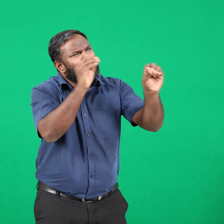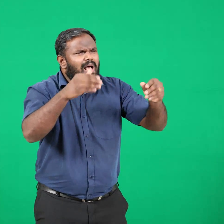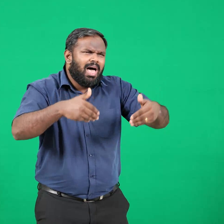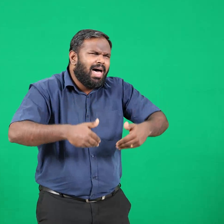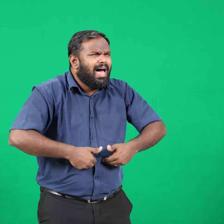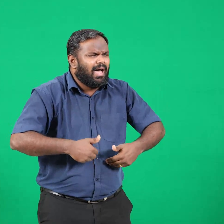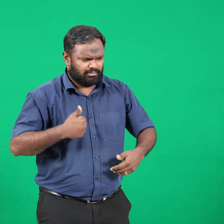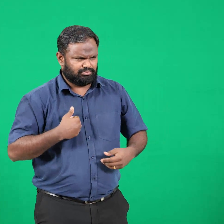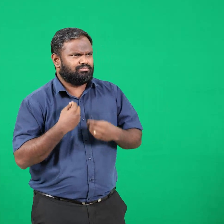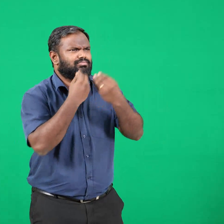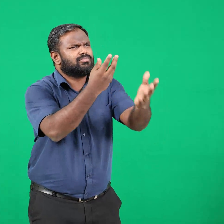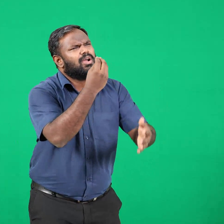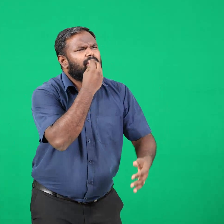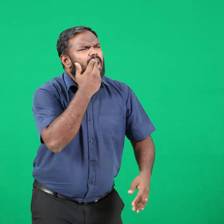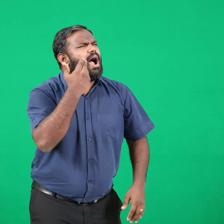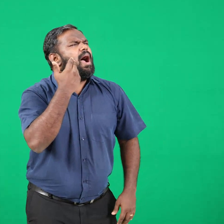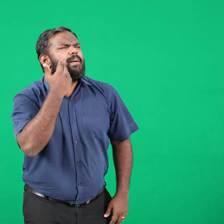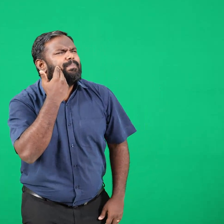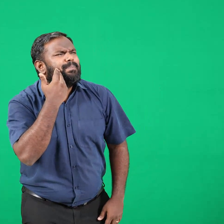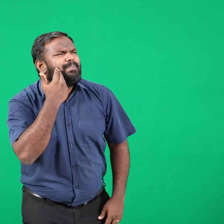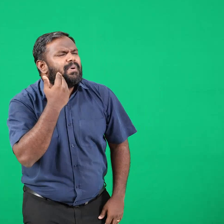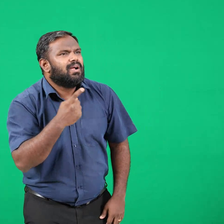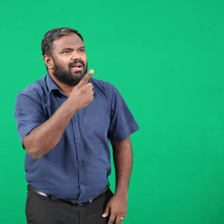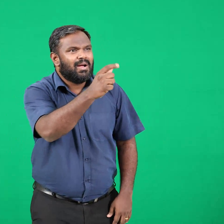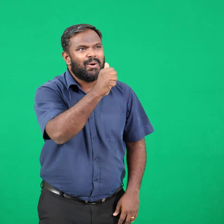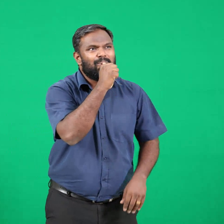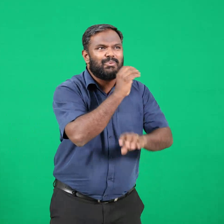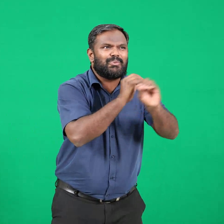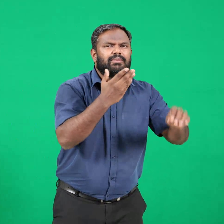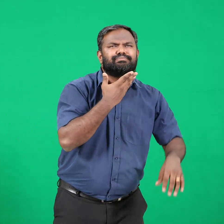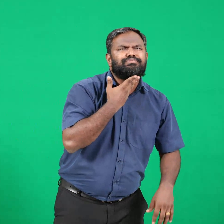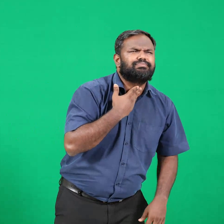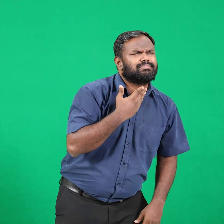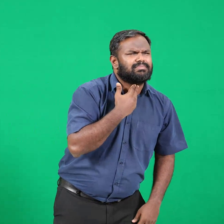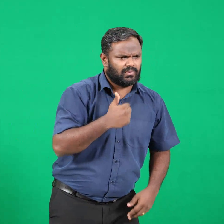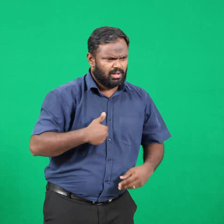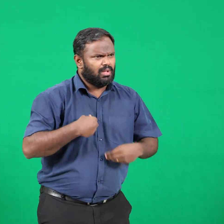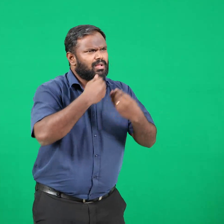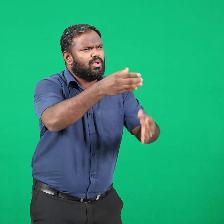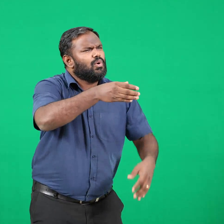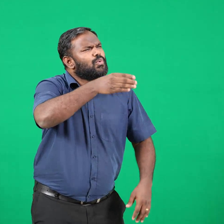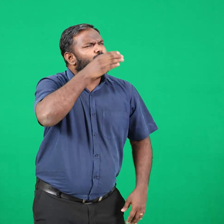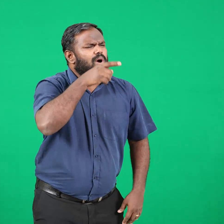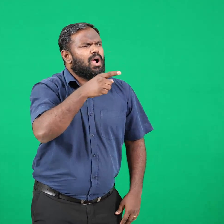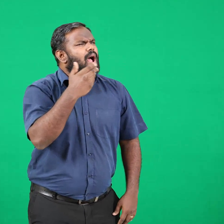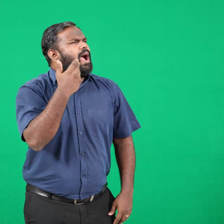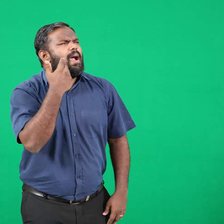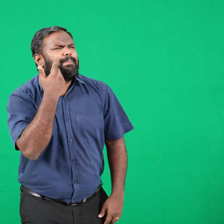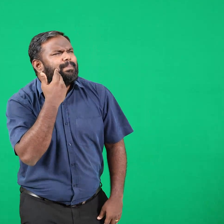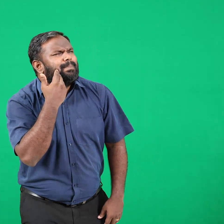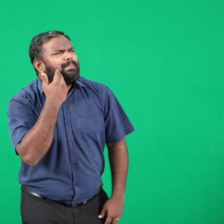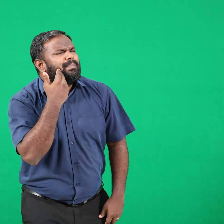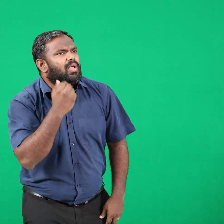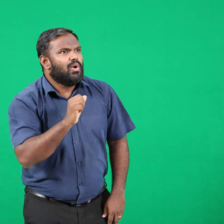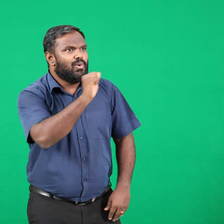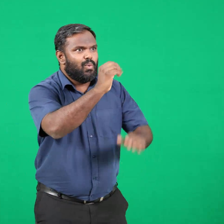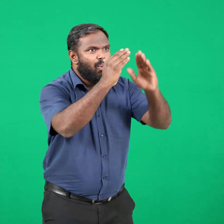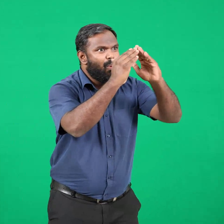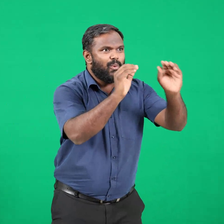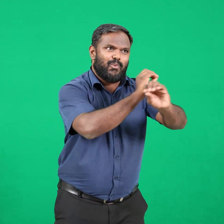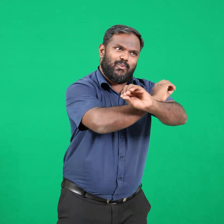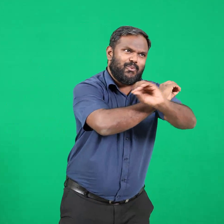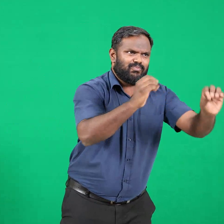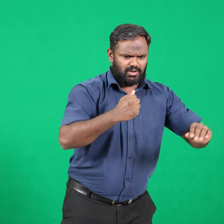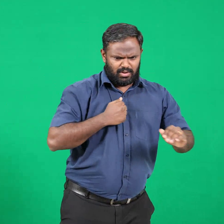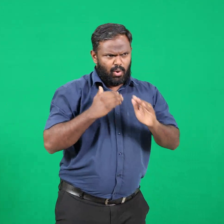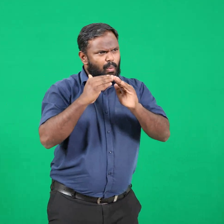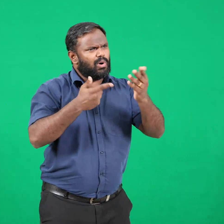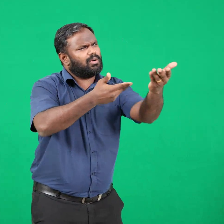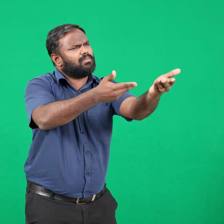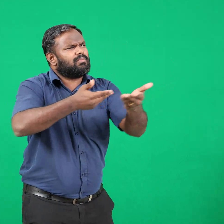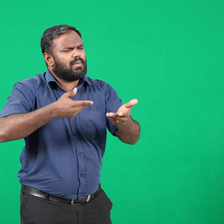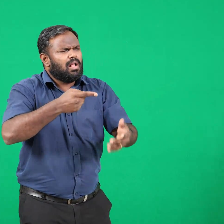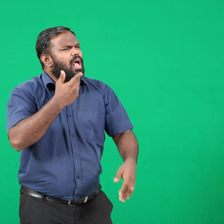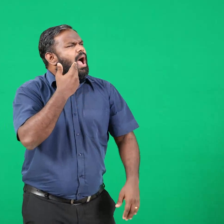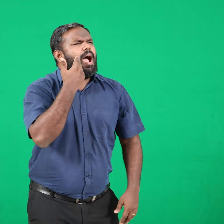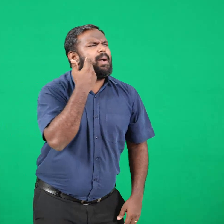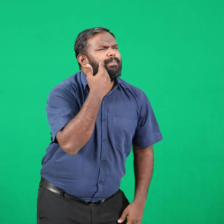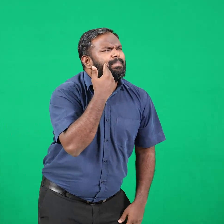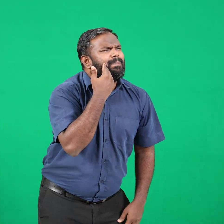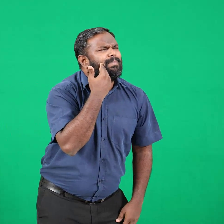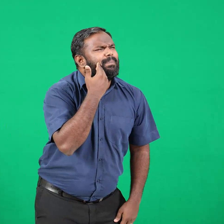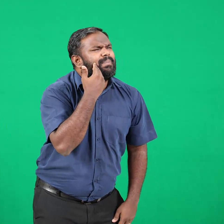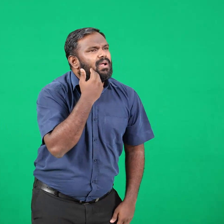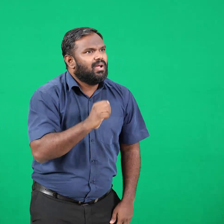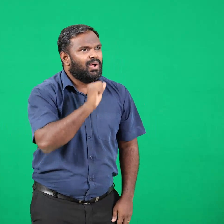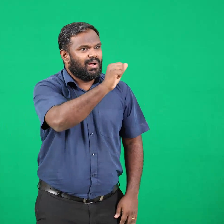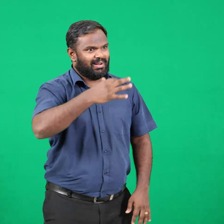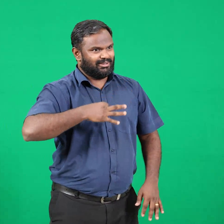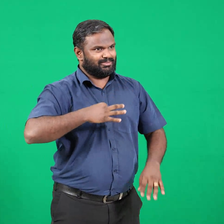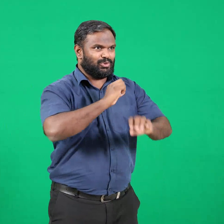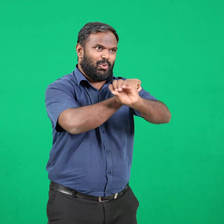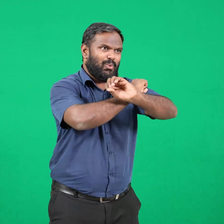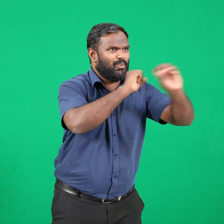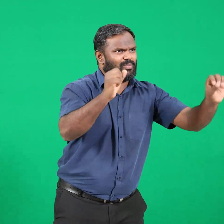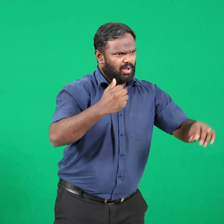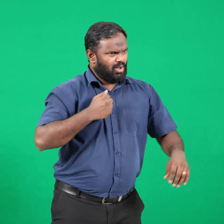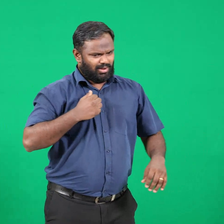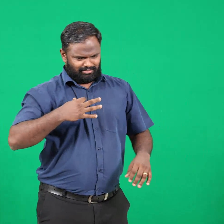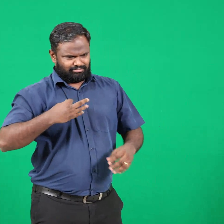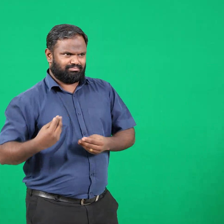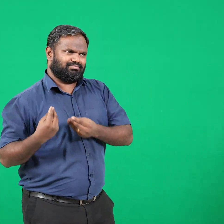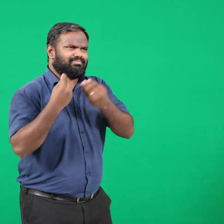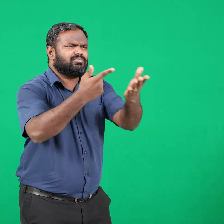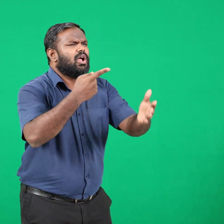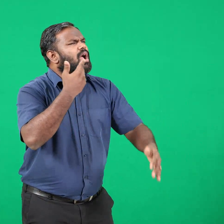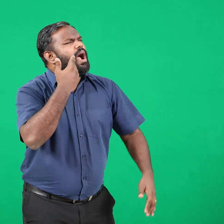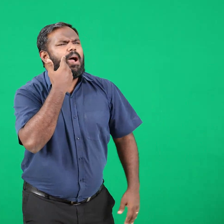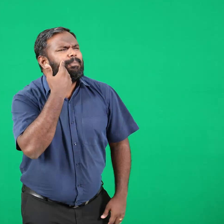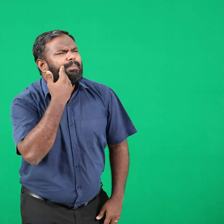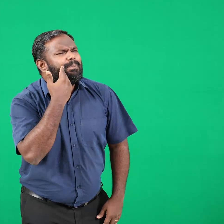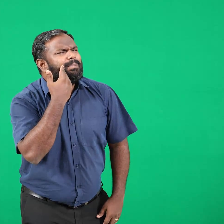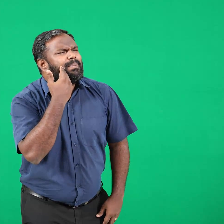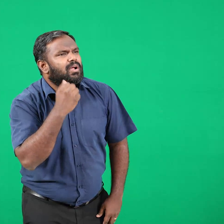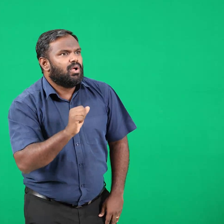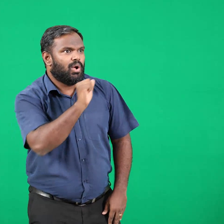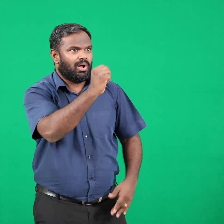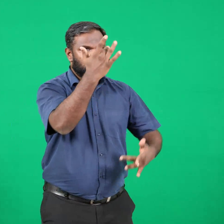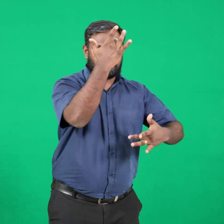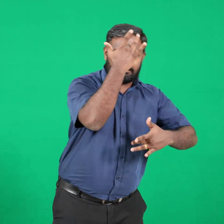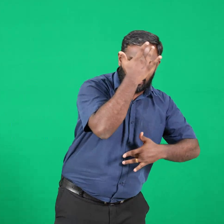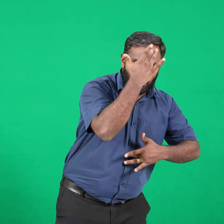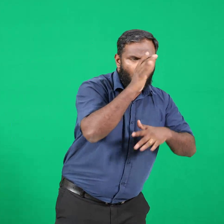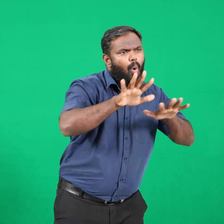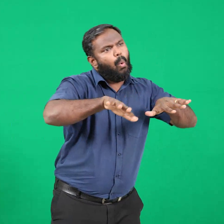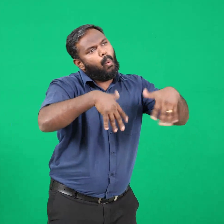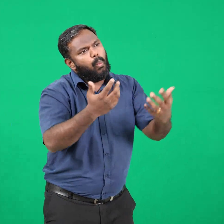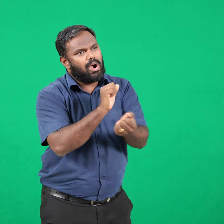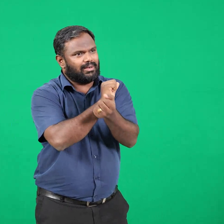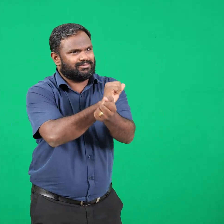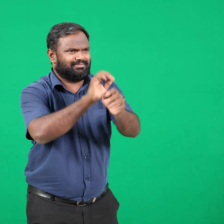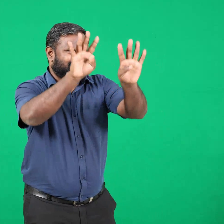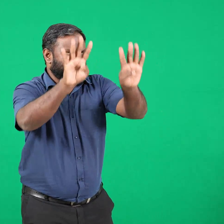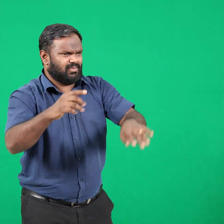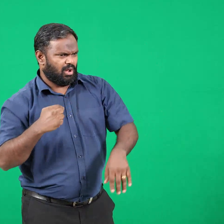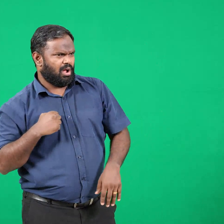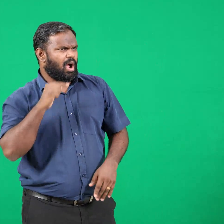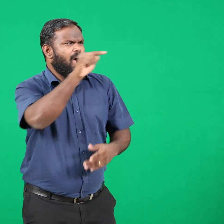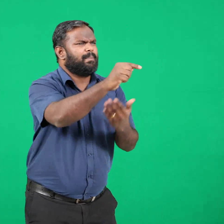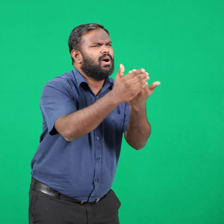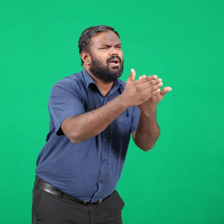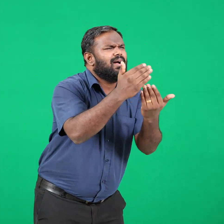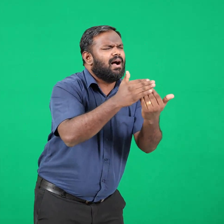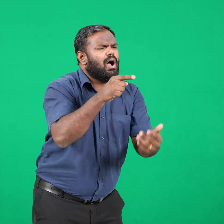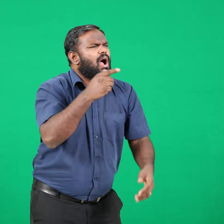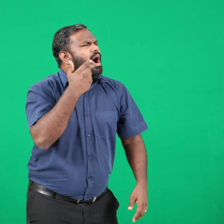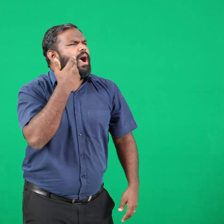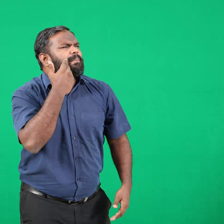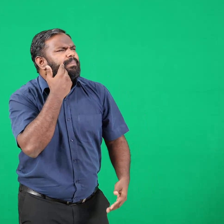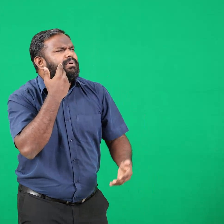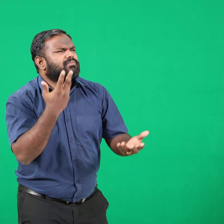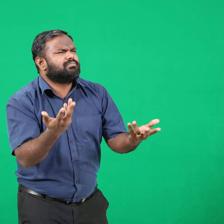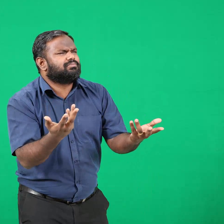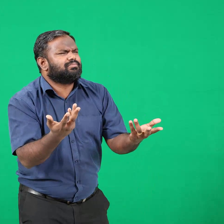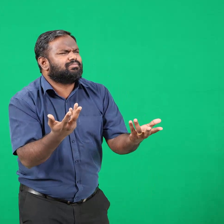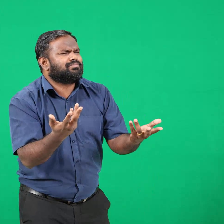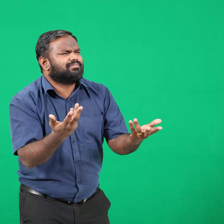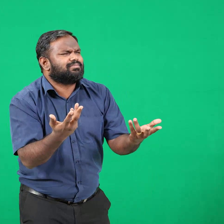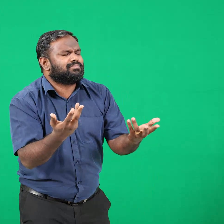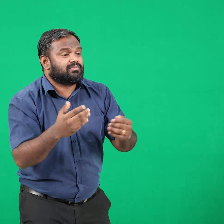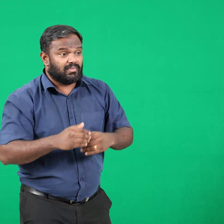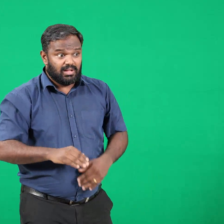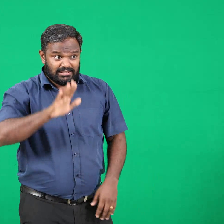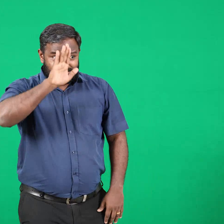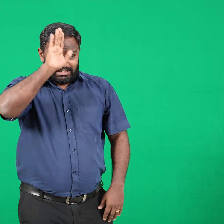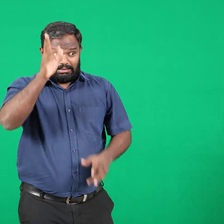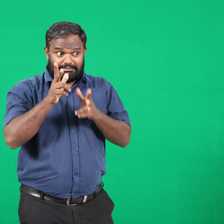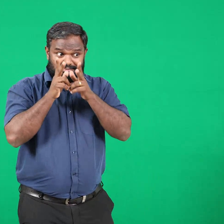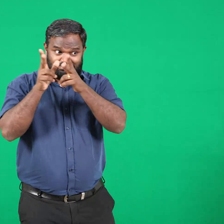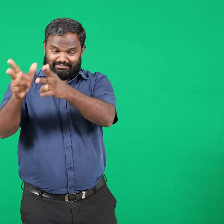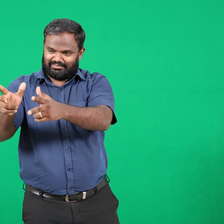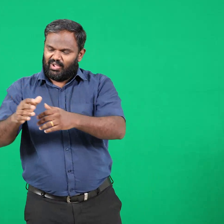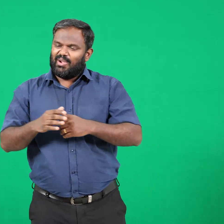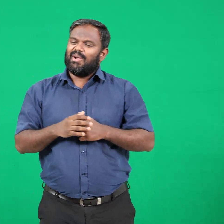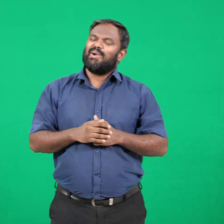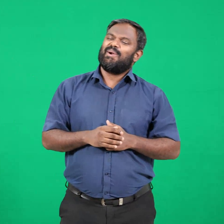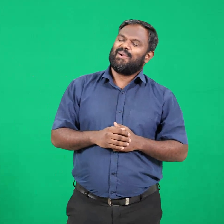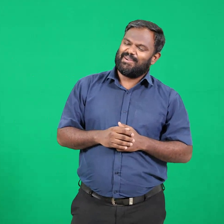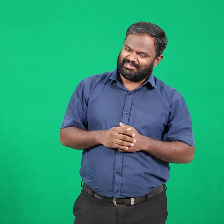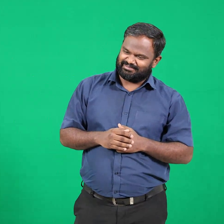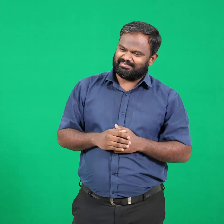When did we see You a stranger and take You in, or naked and clothe You? When did we see You sick or in prison and visit You?'